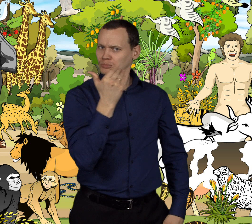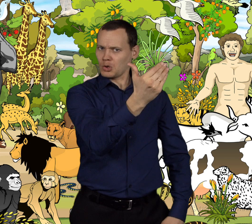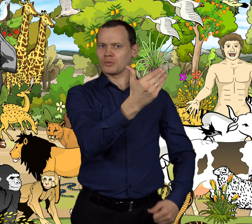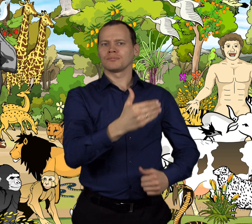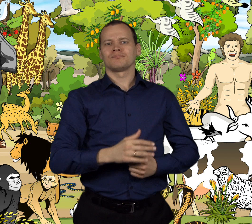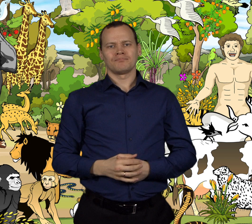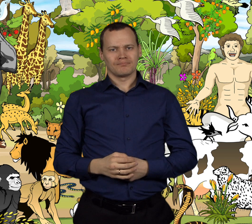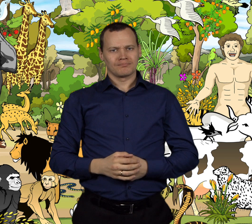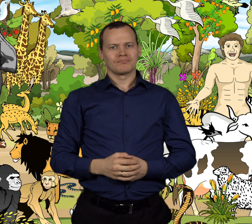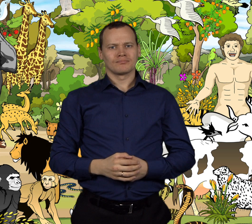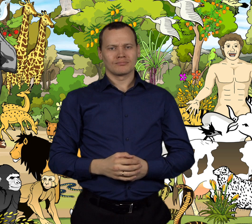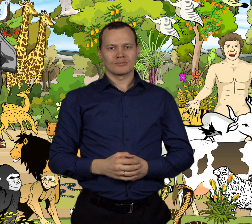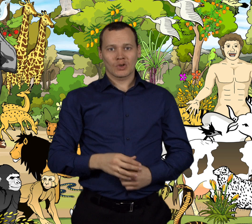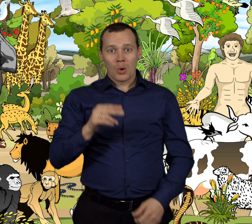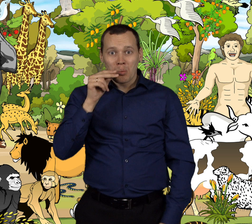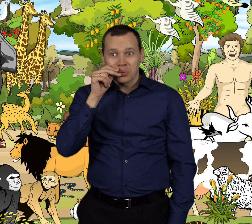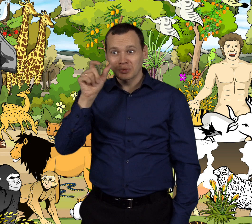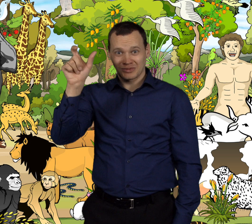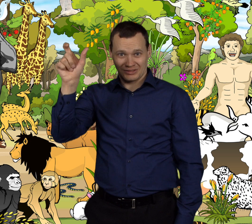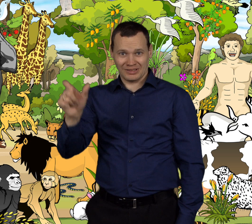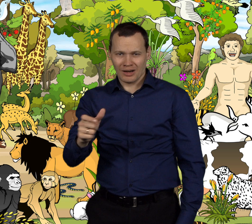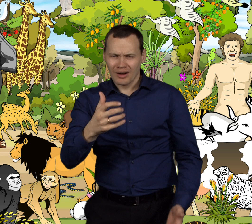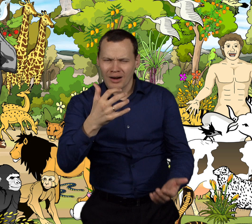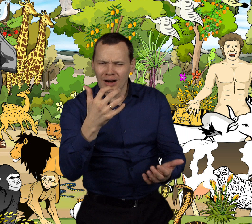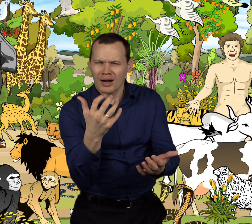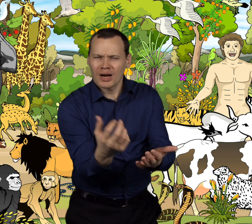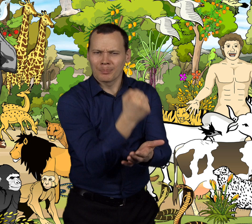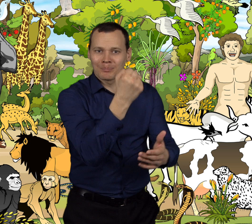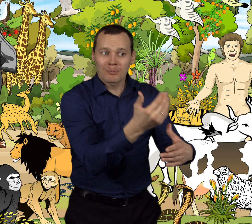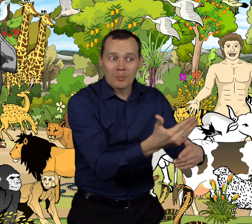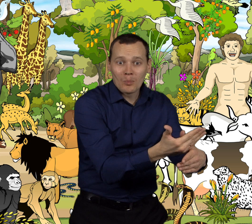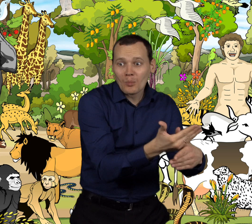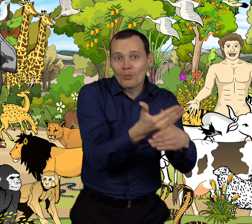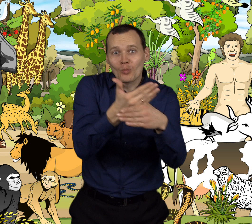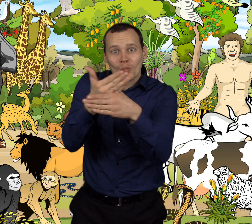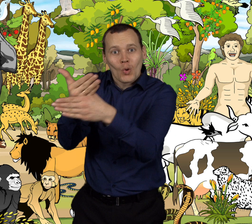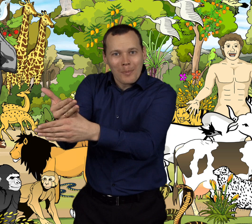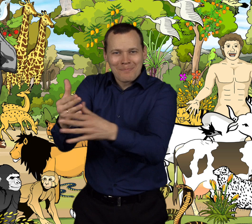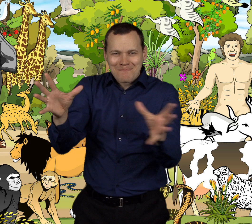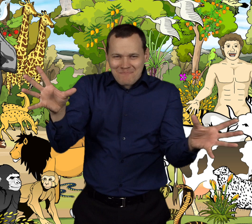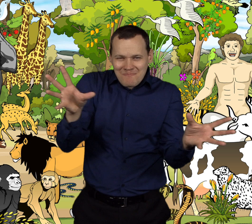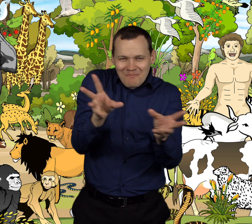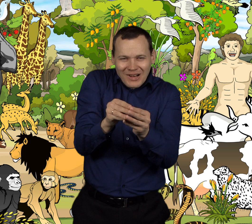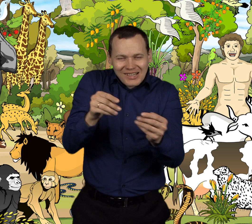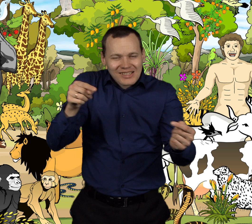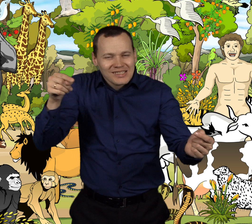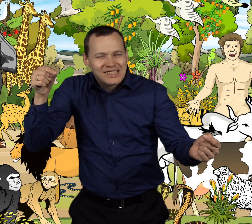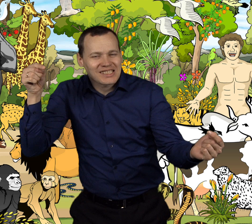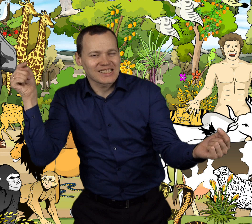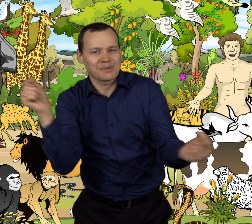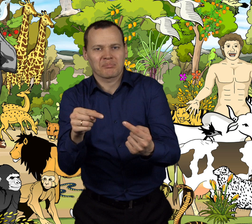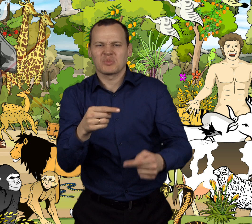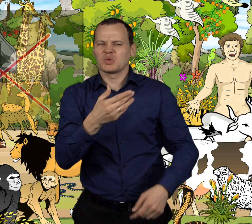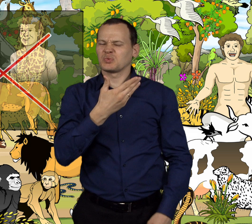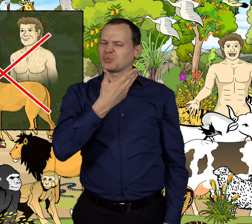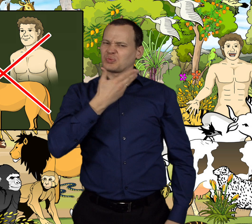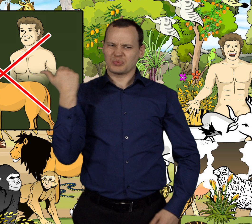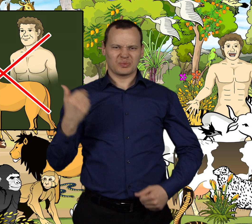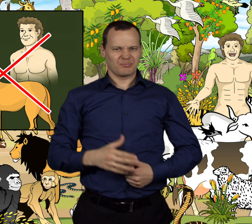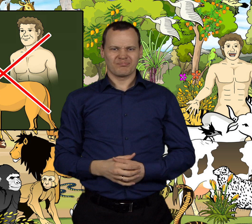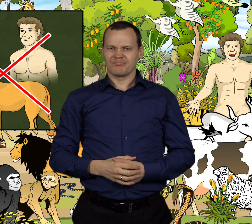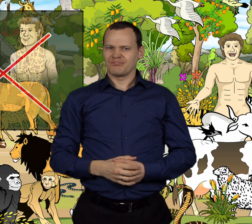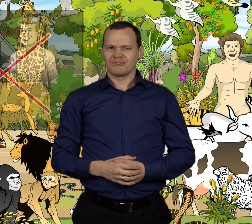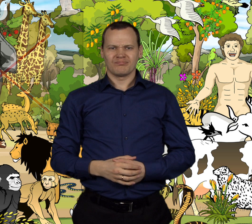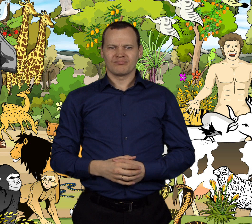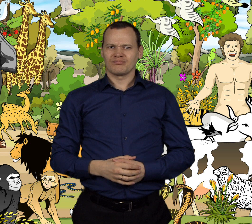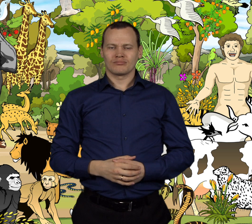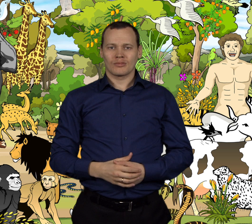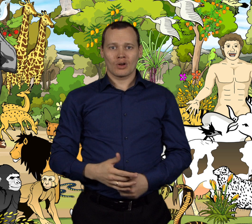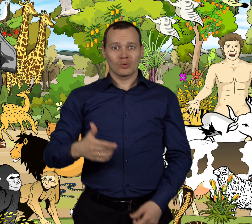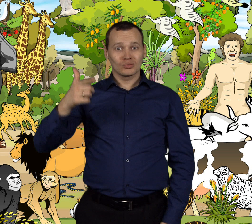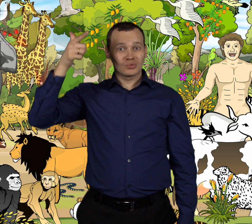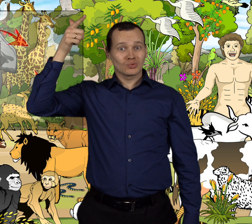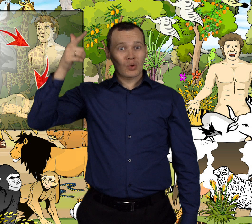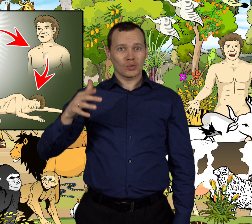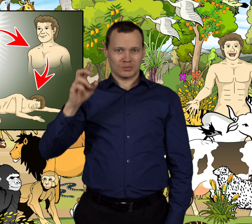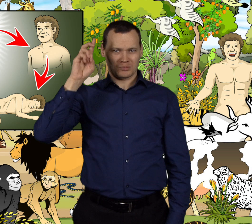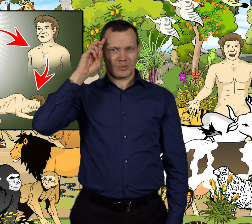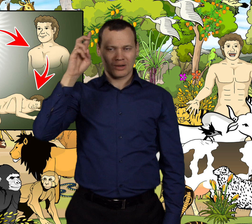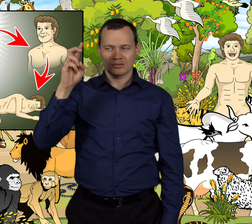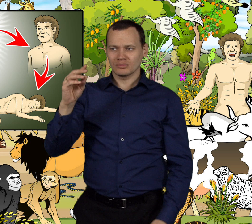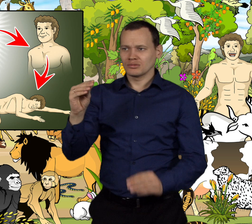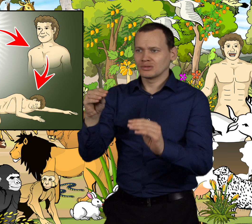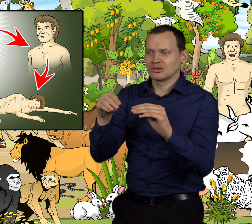But for Adam no suitable helper was found.